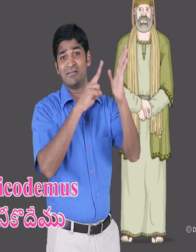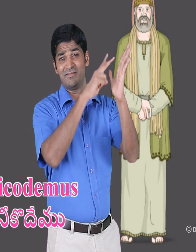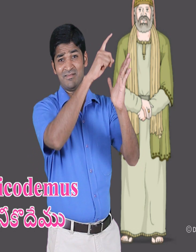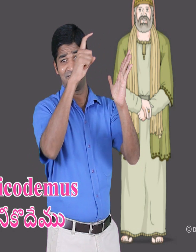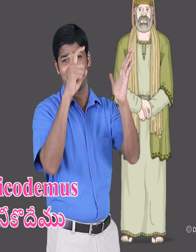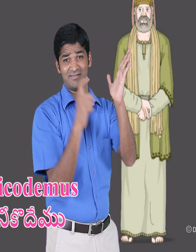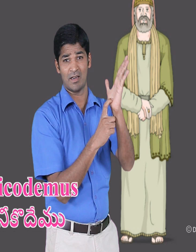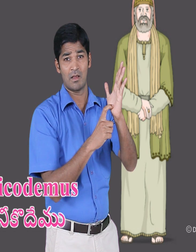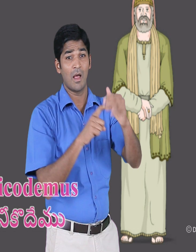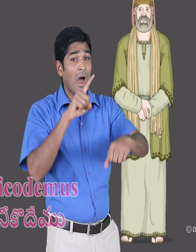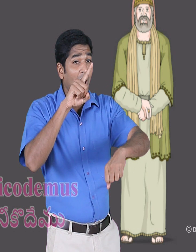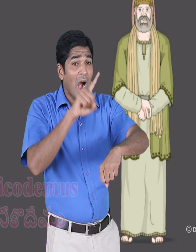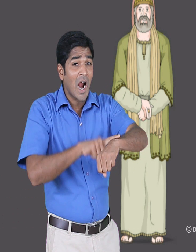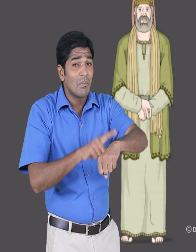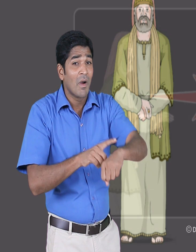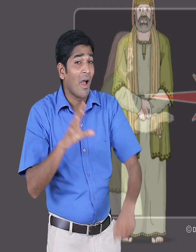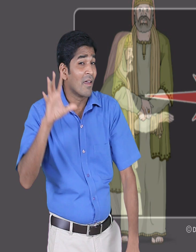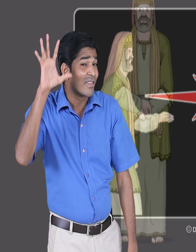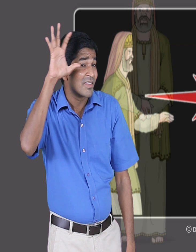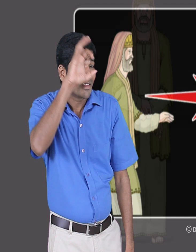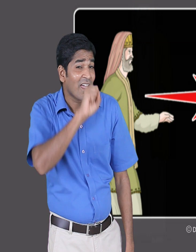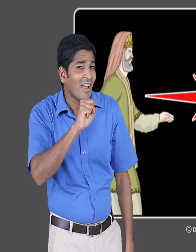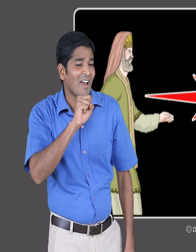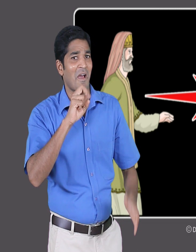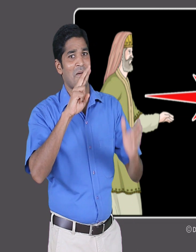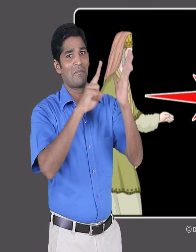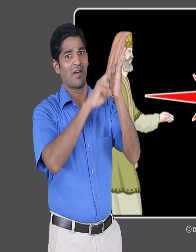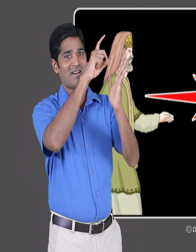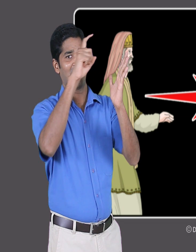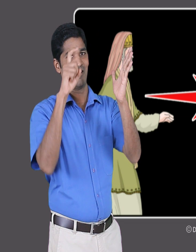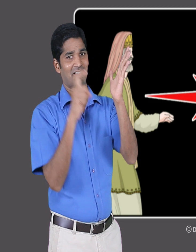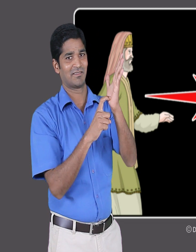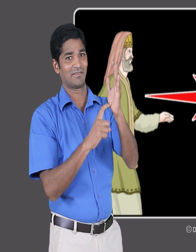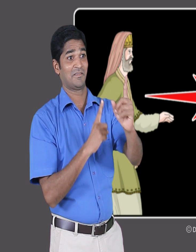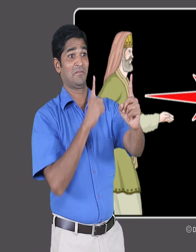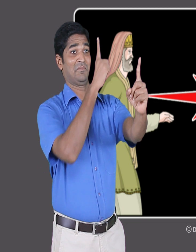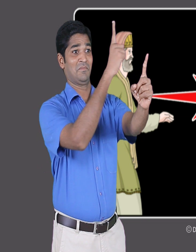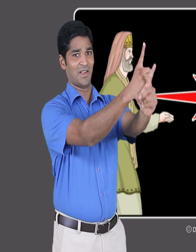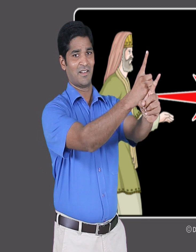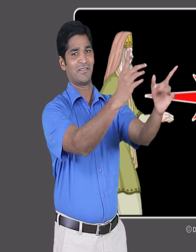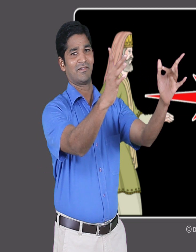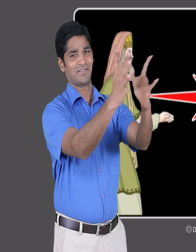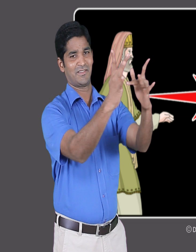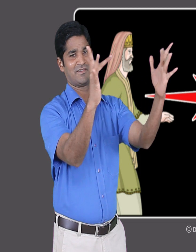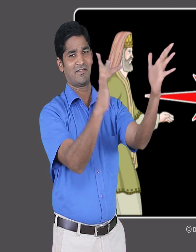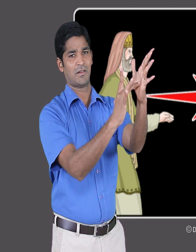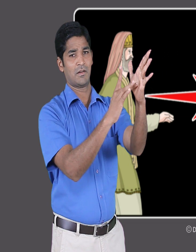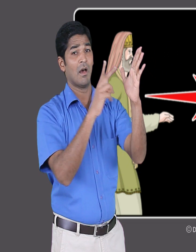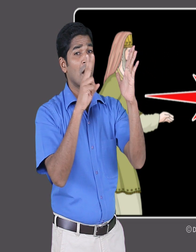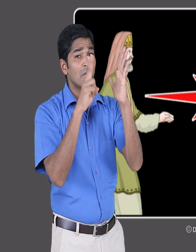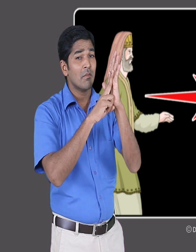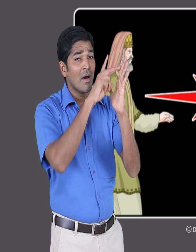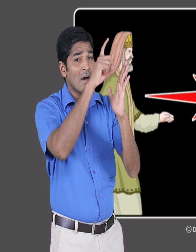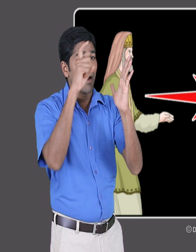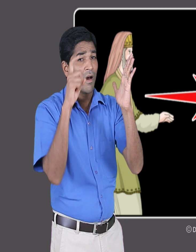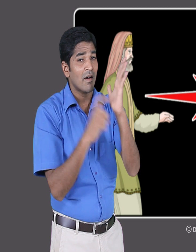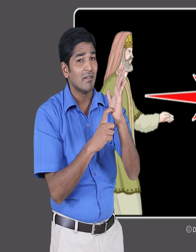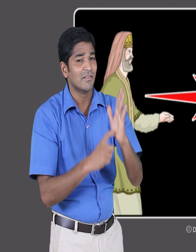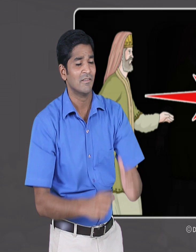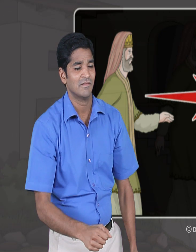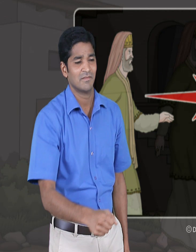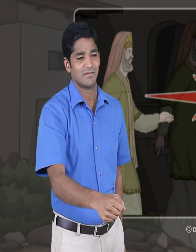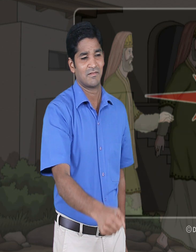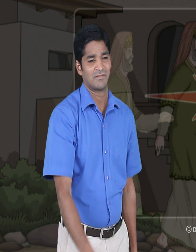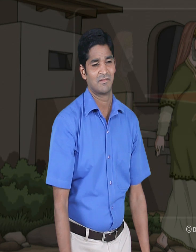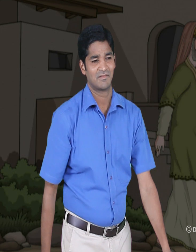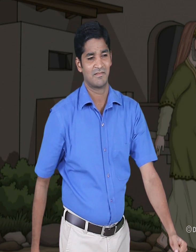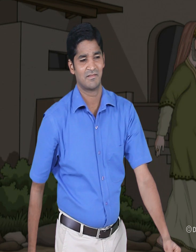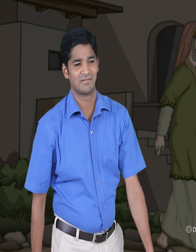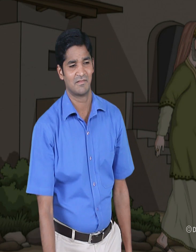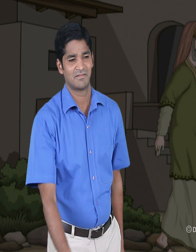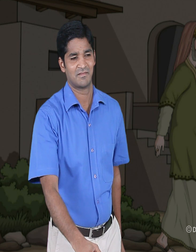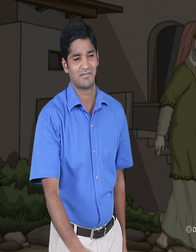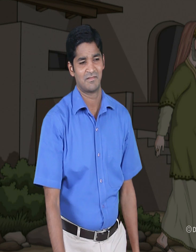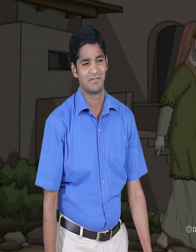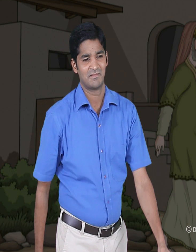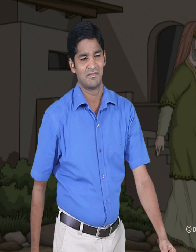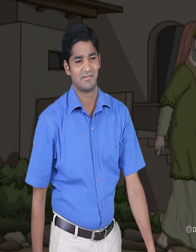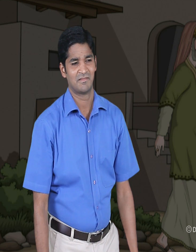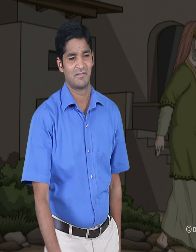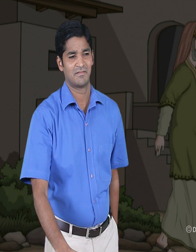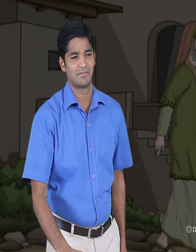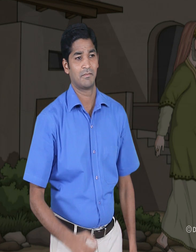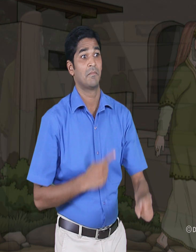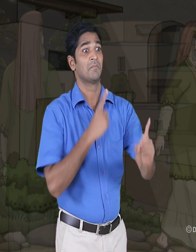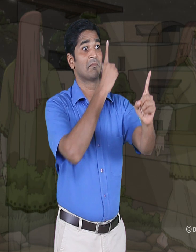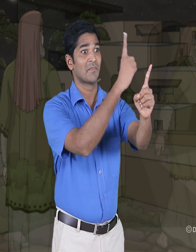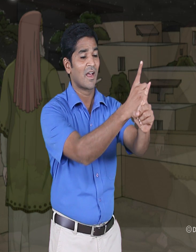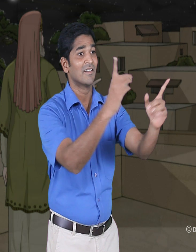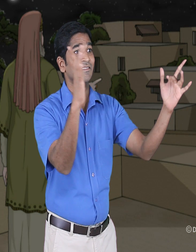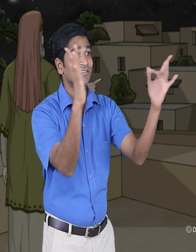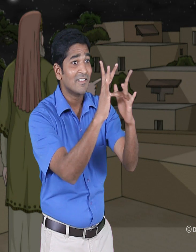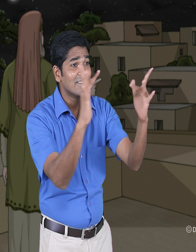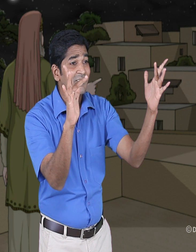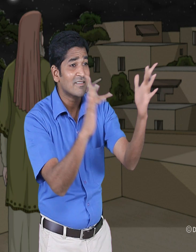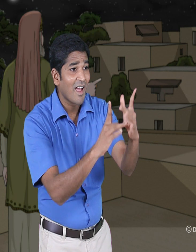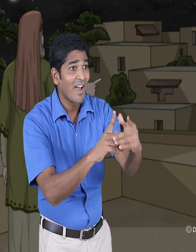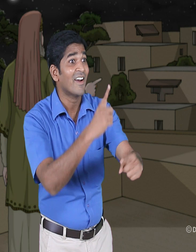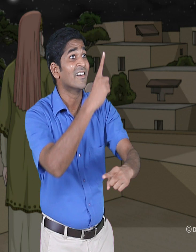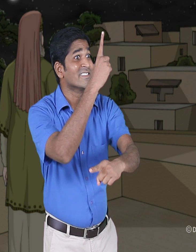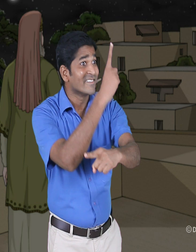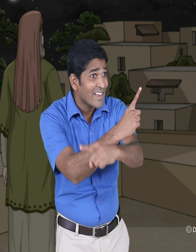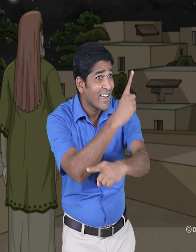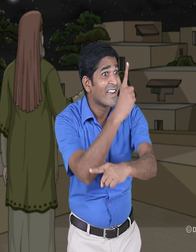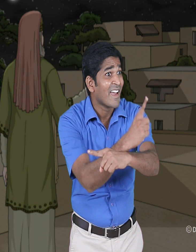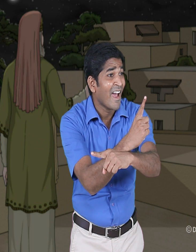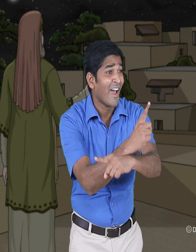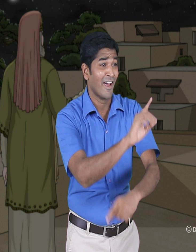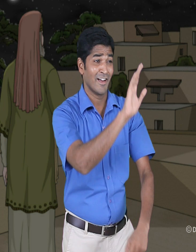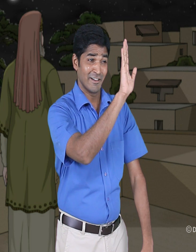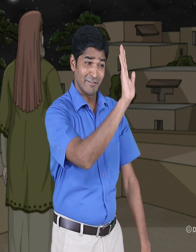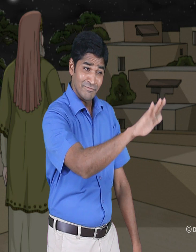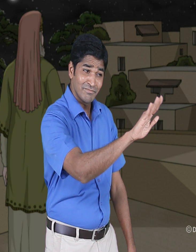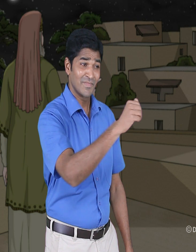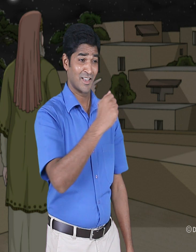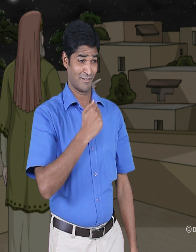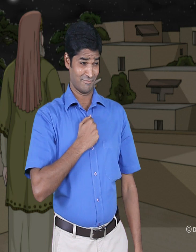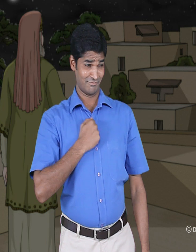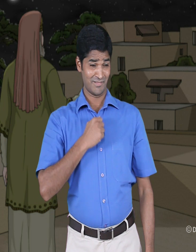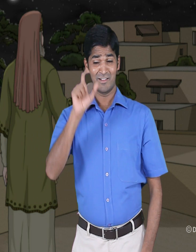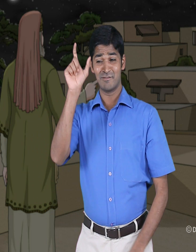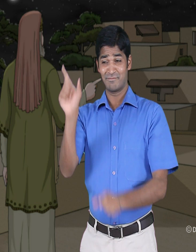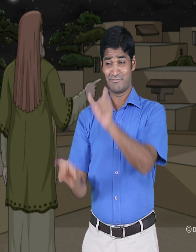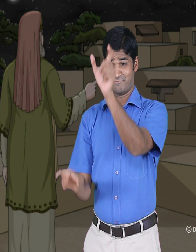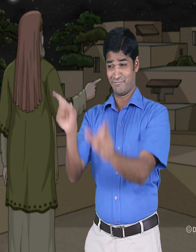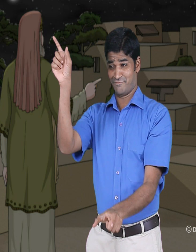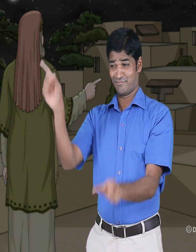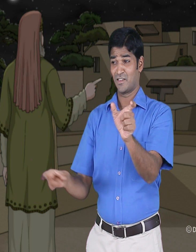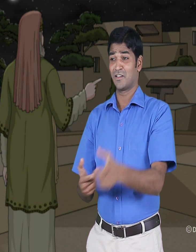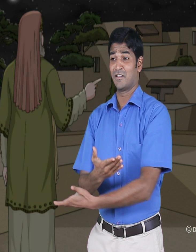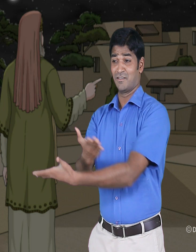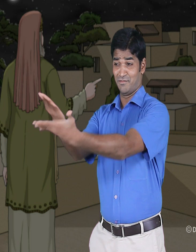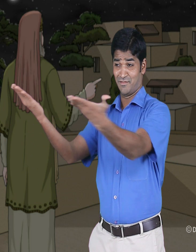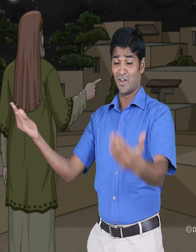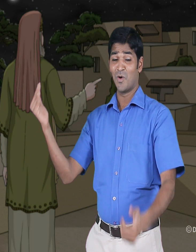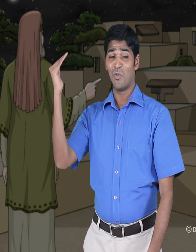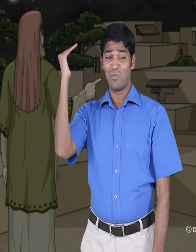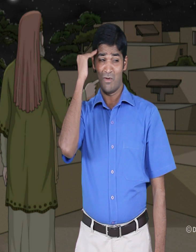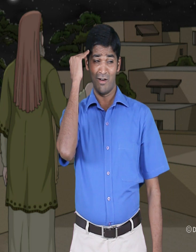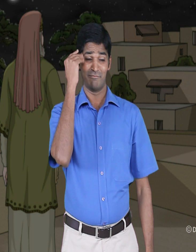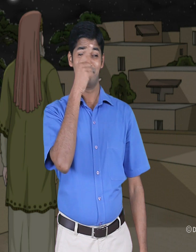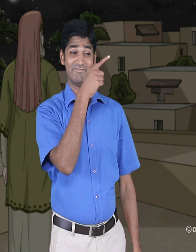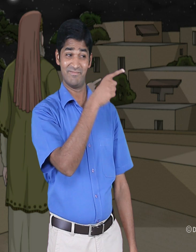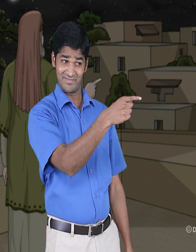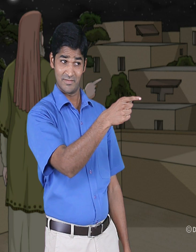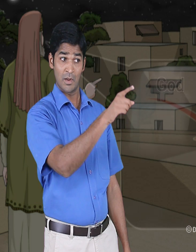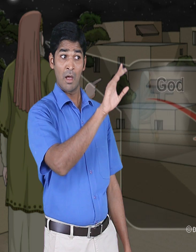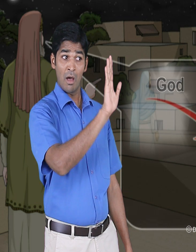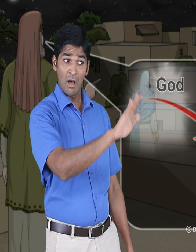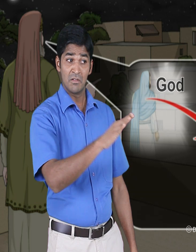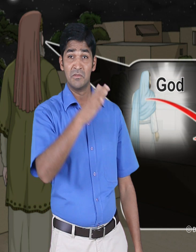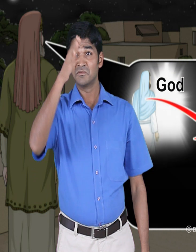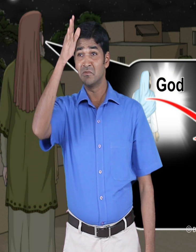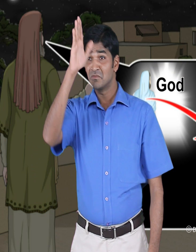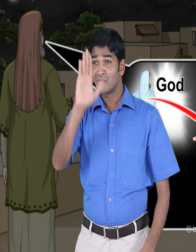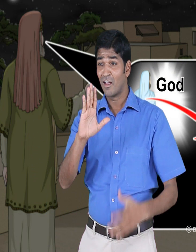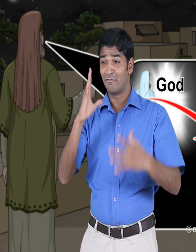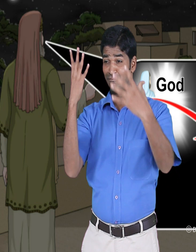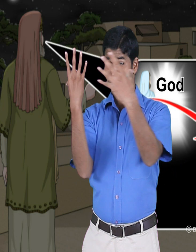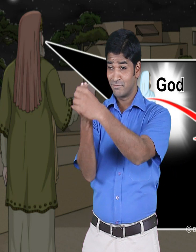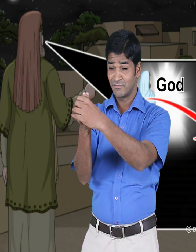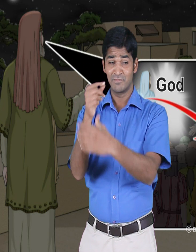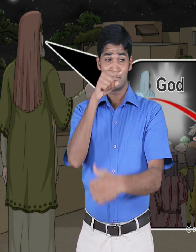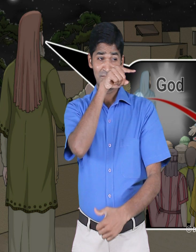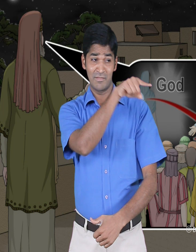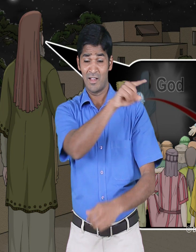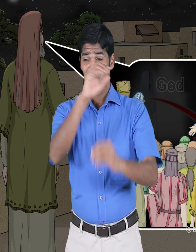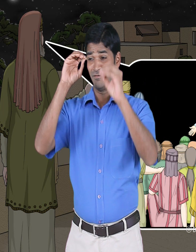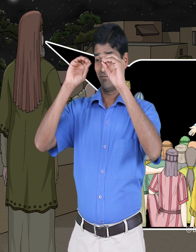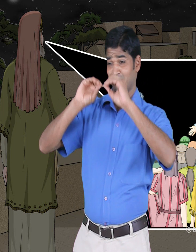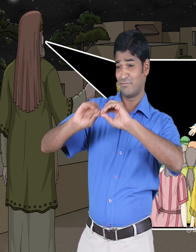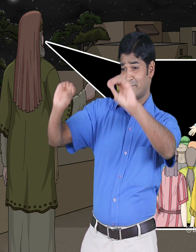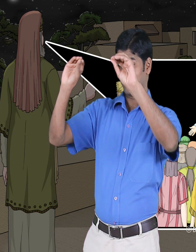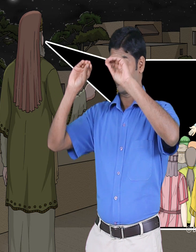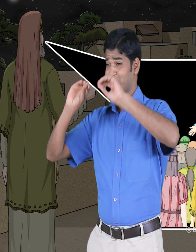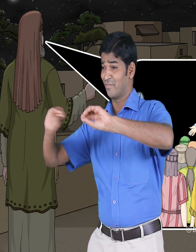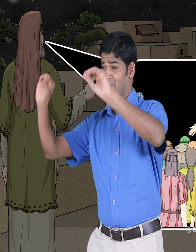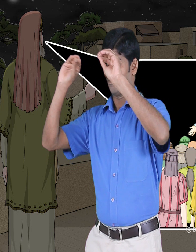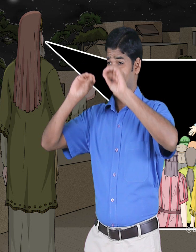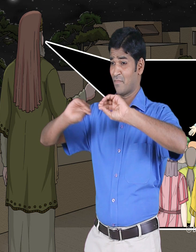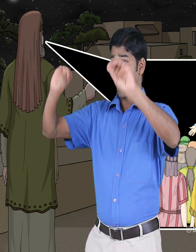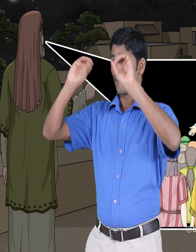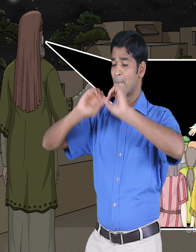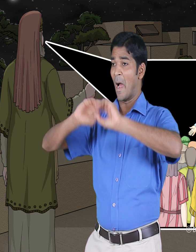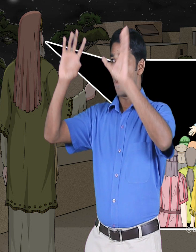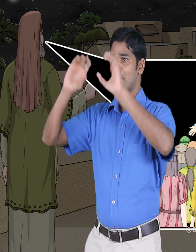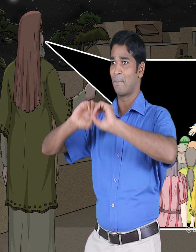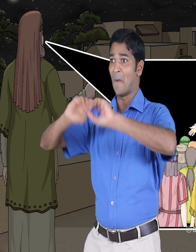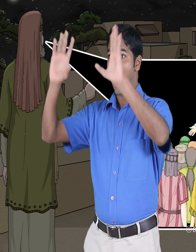He came to Jesus at night and said, “Rabbi, we know that You are a teacher who has come from God.